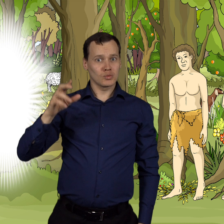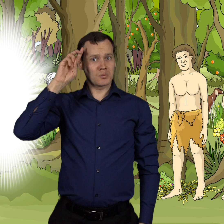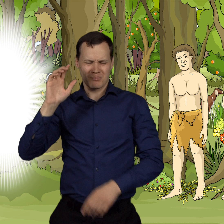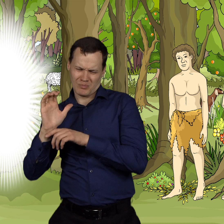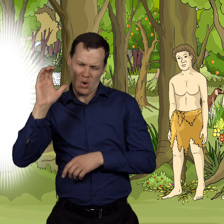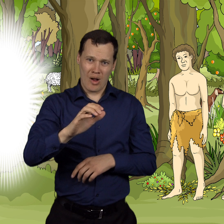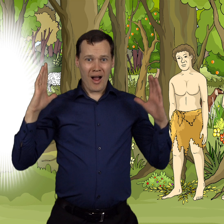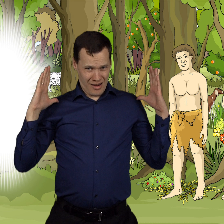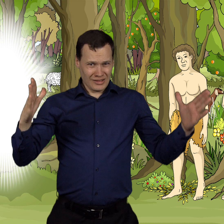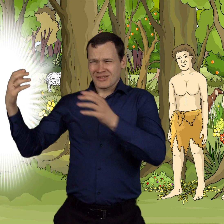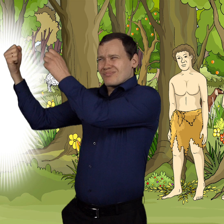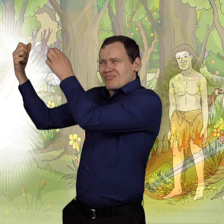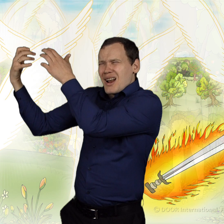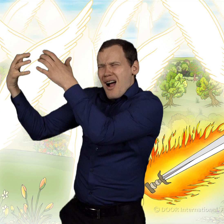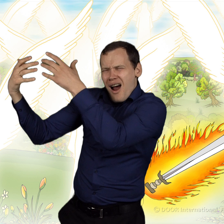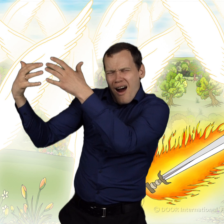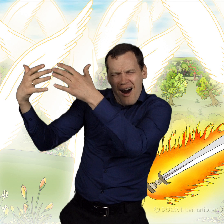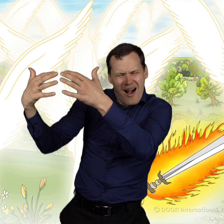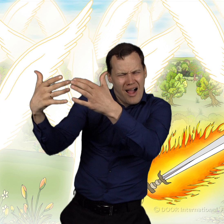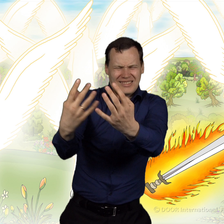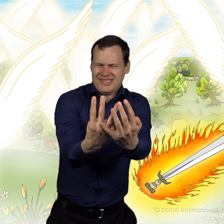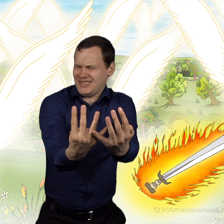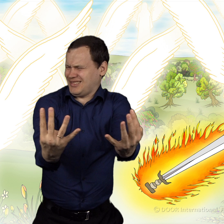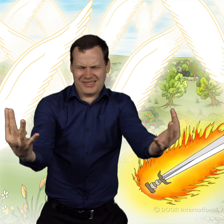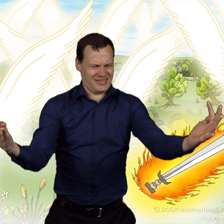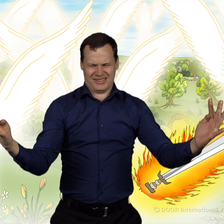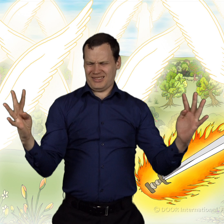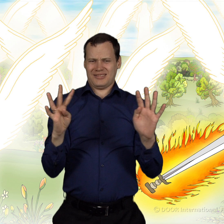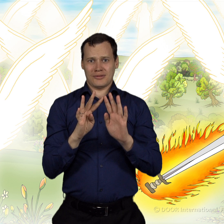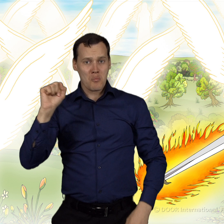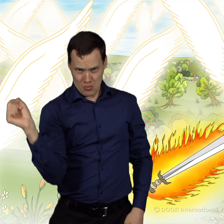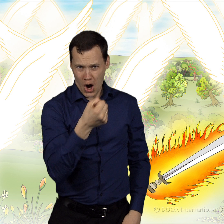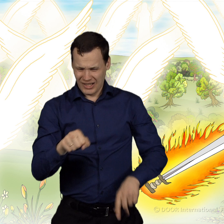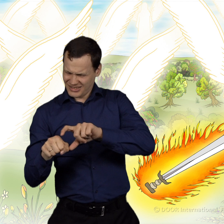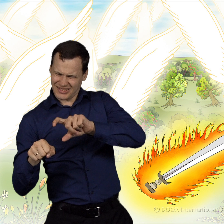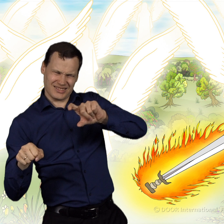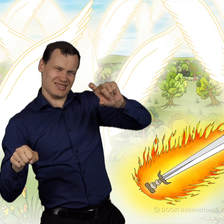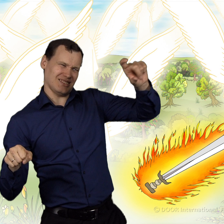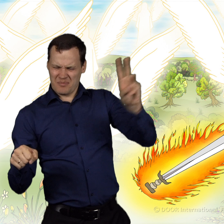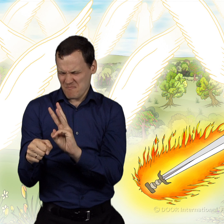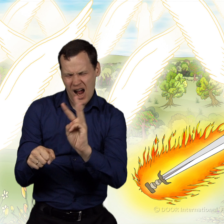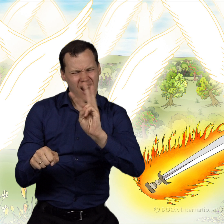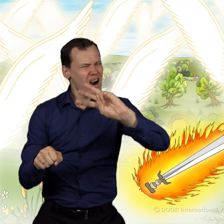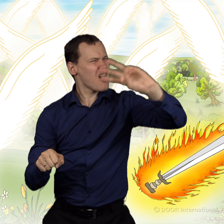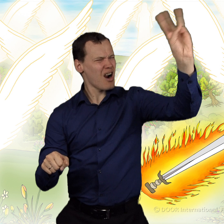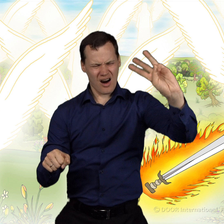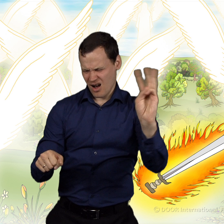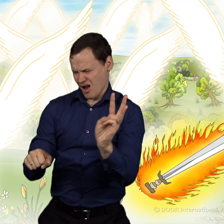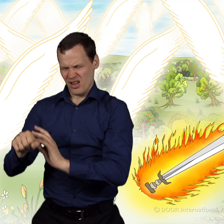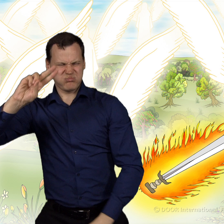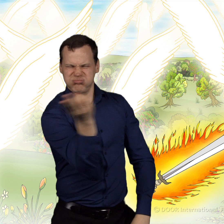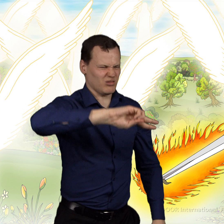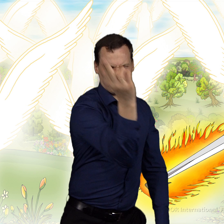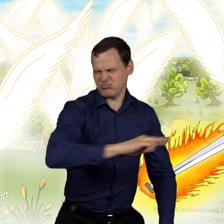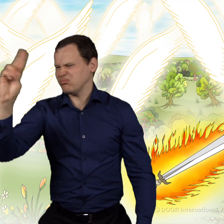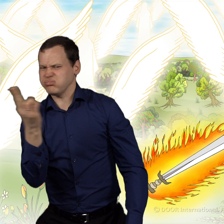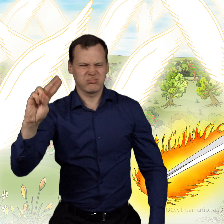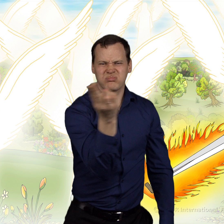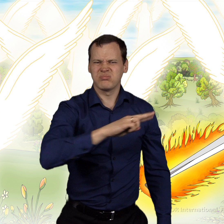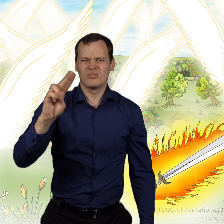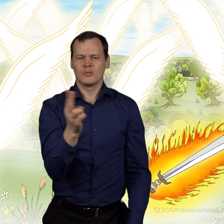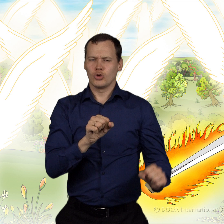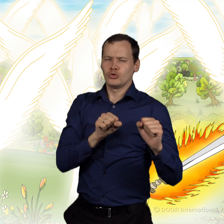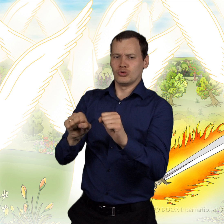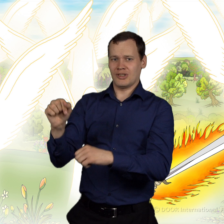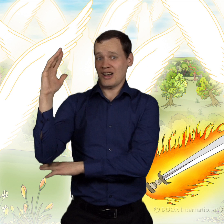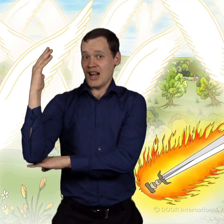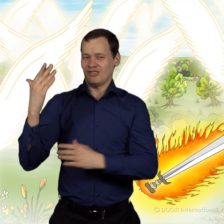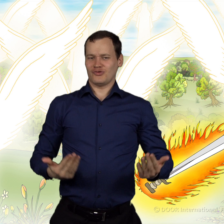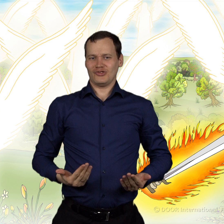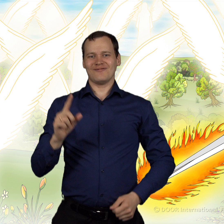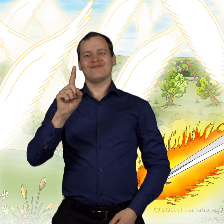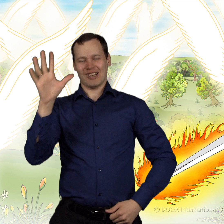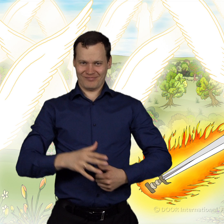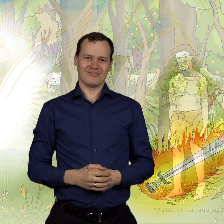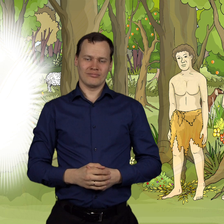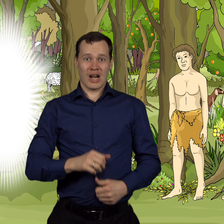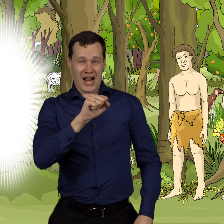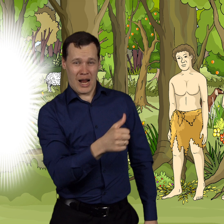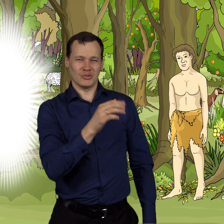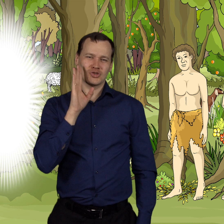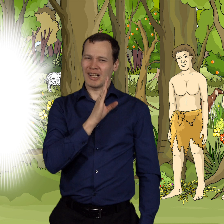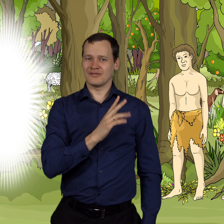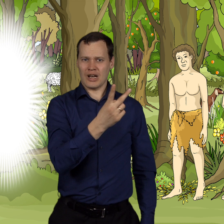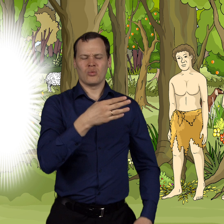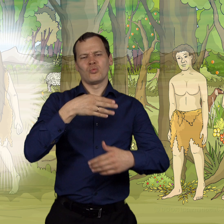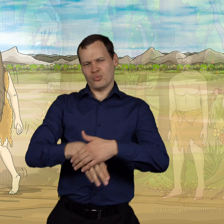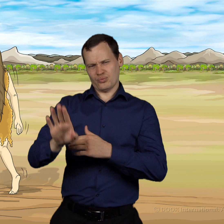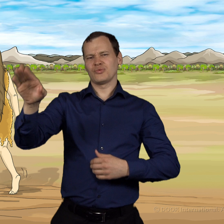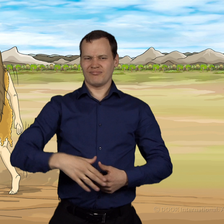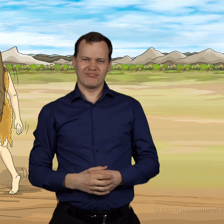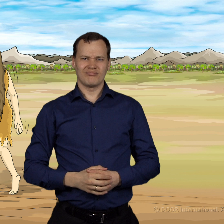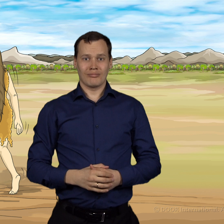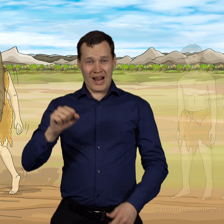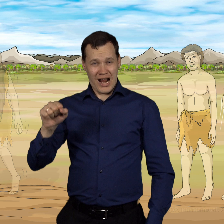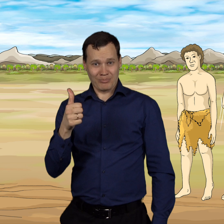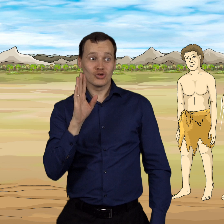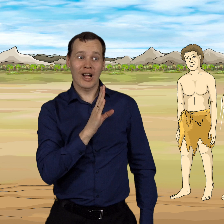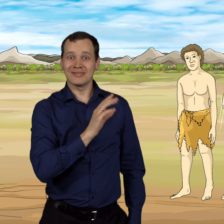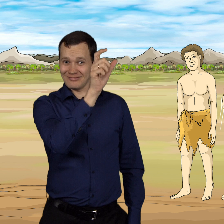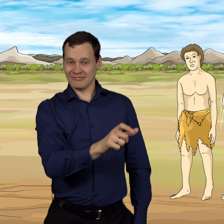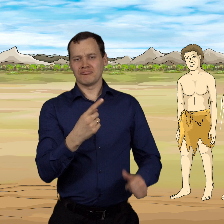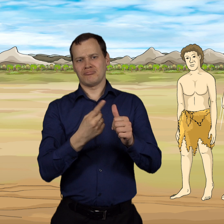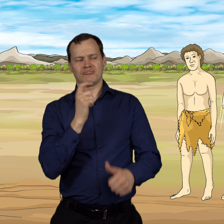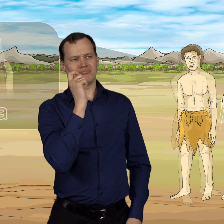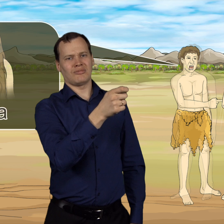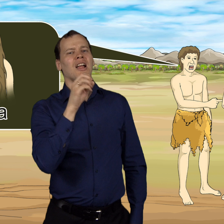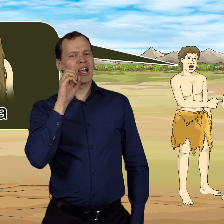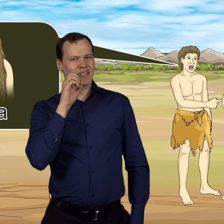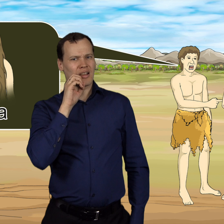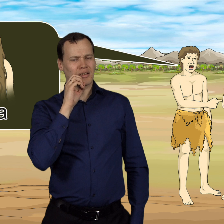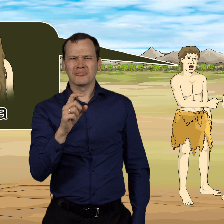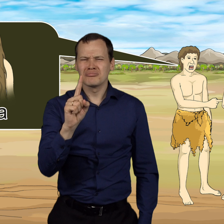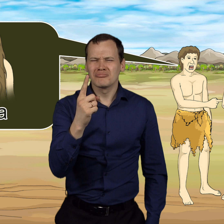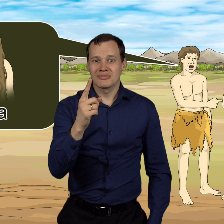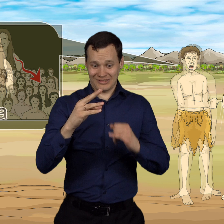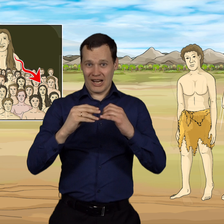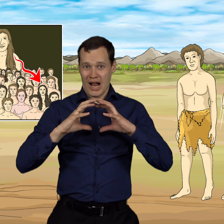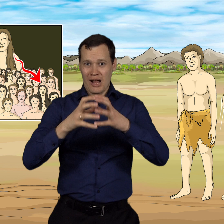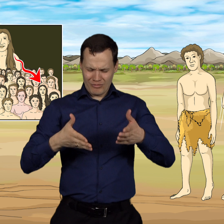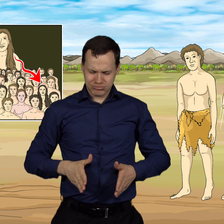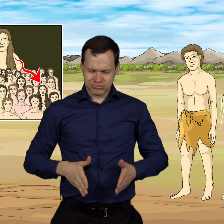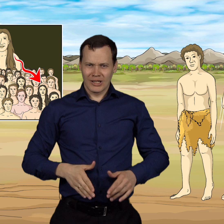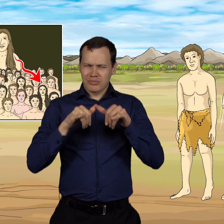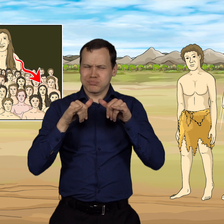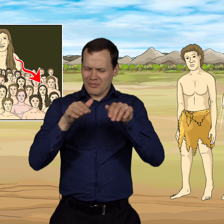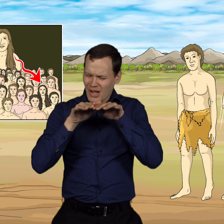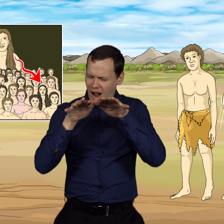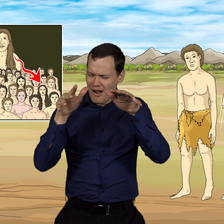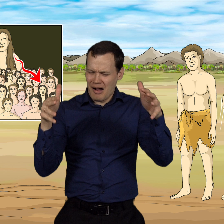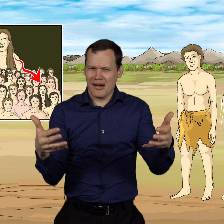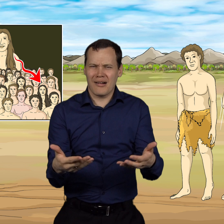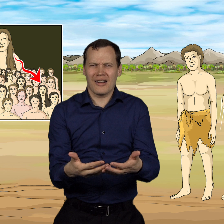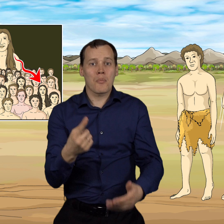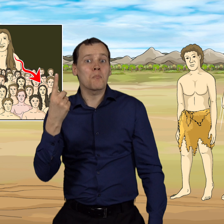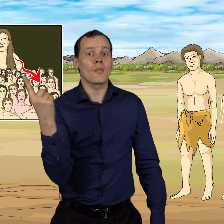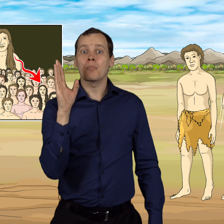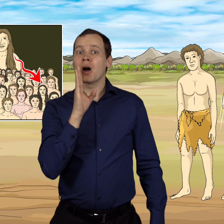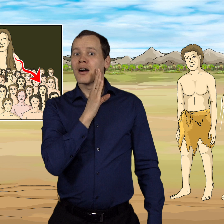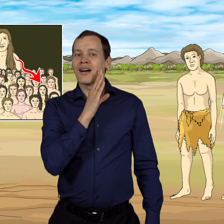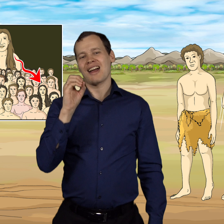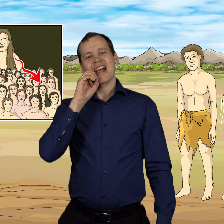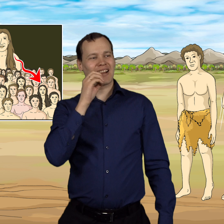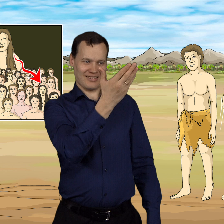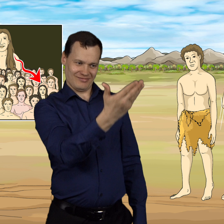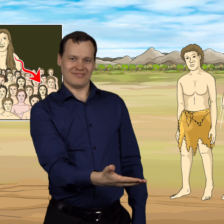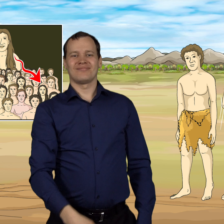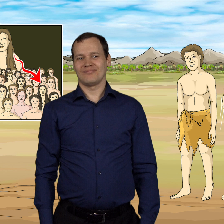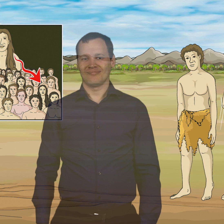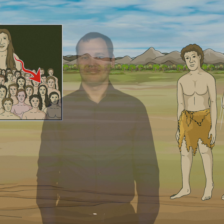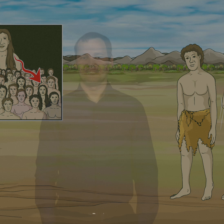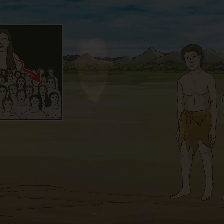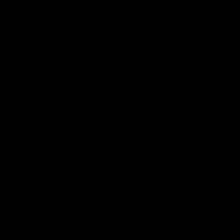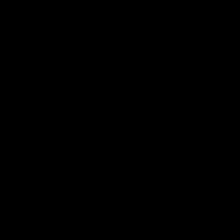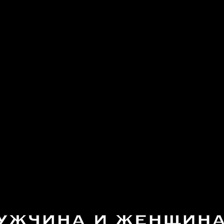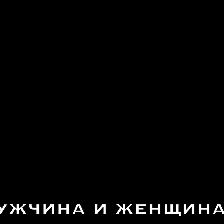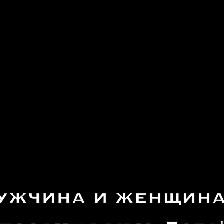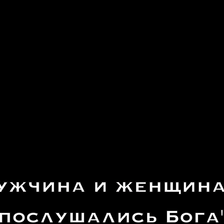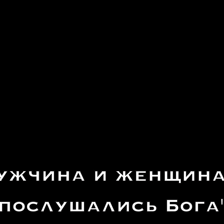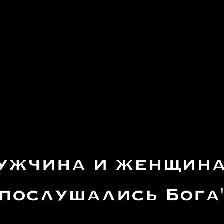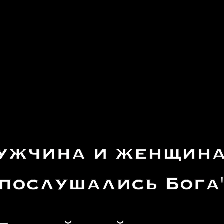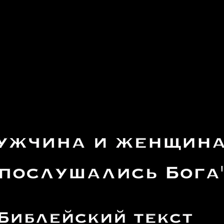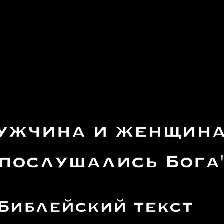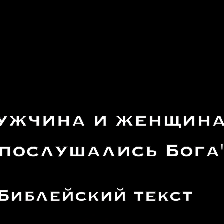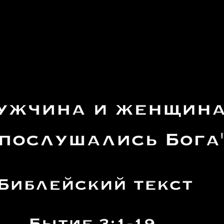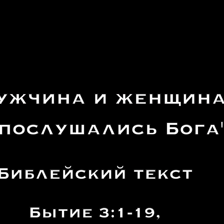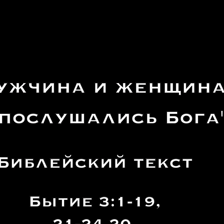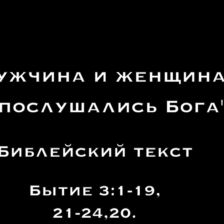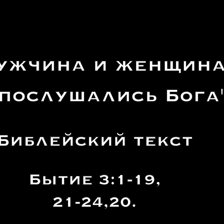So He drove out the man and stationed cherubim on the east side of the Garden of Eden, along with a whirling sword of flame to guard the way to the tree of life.